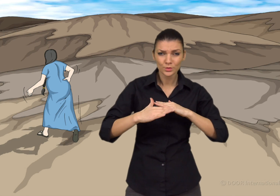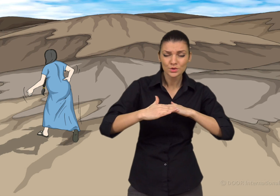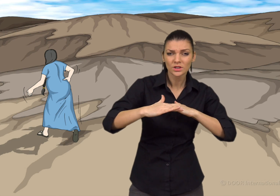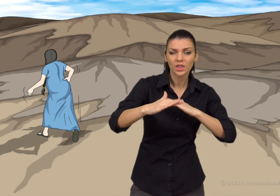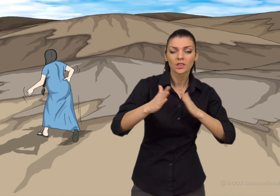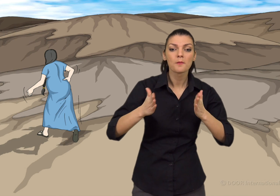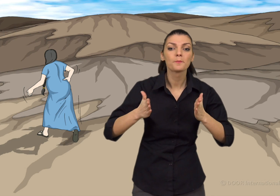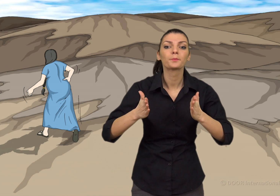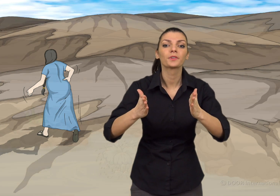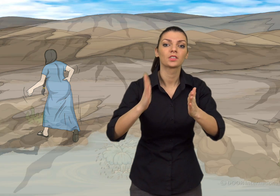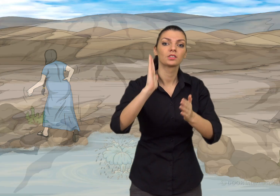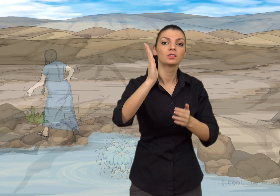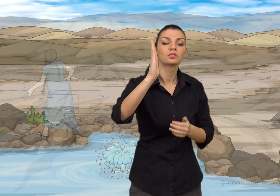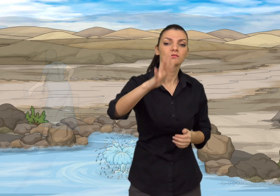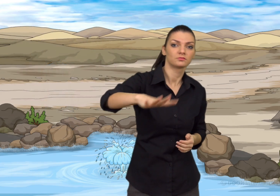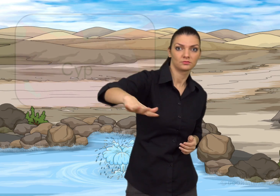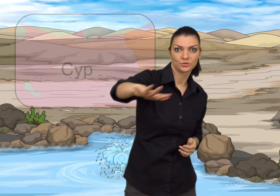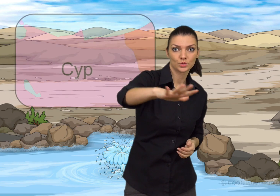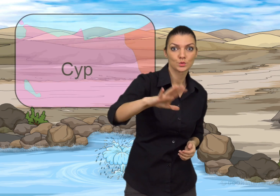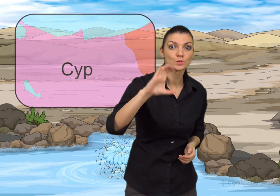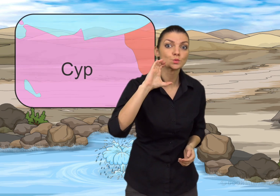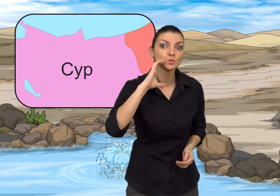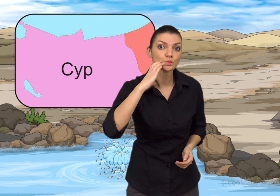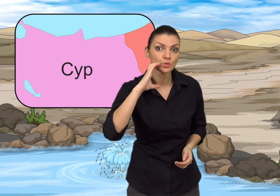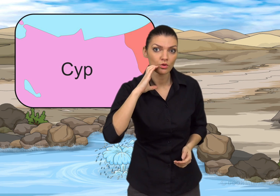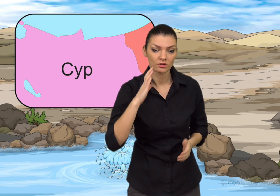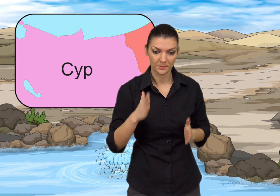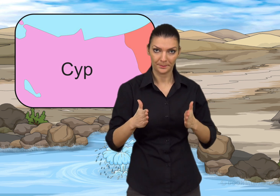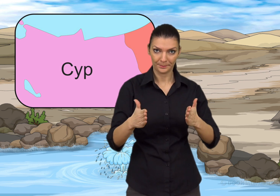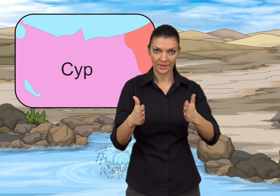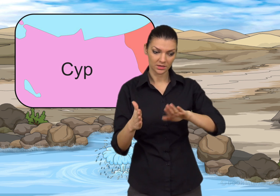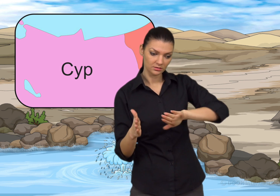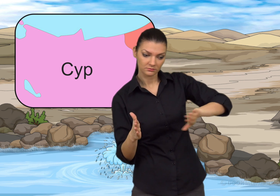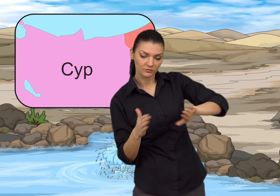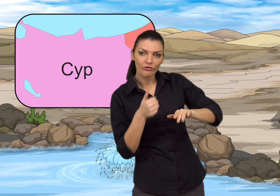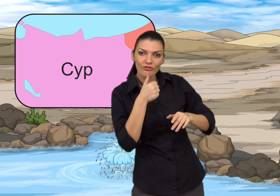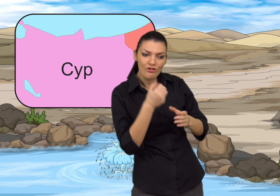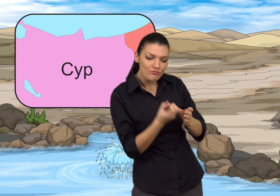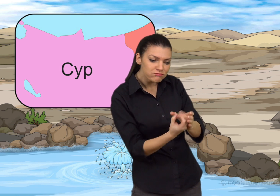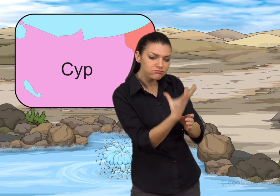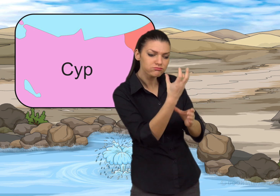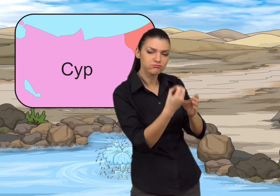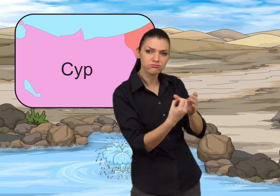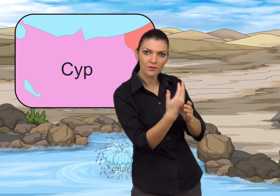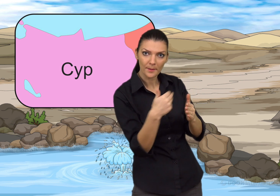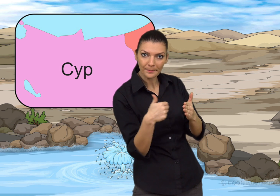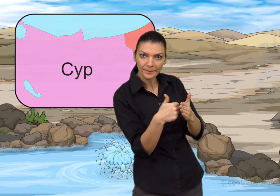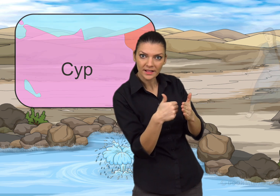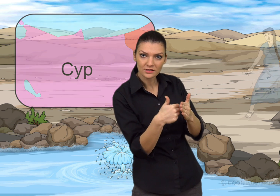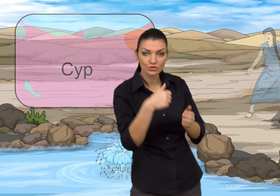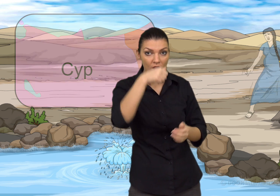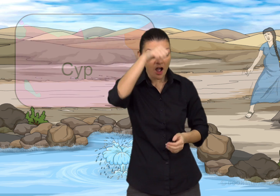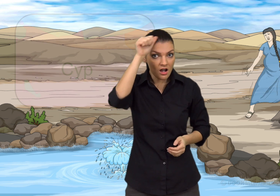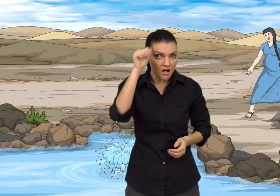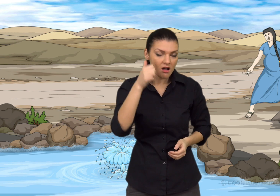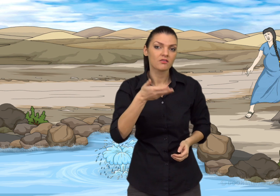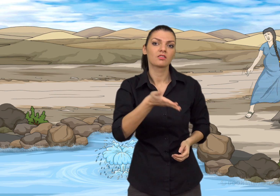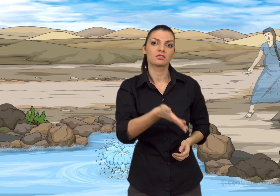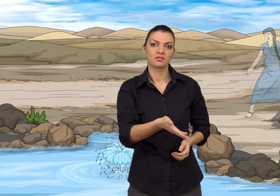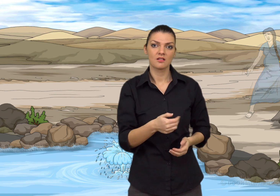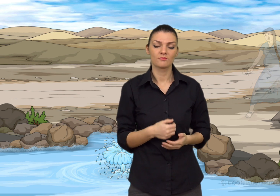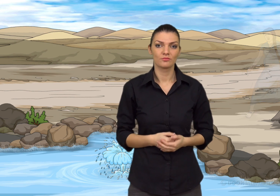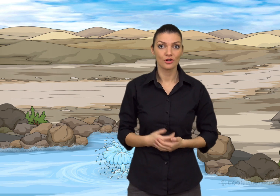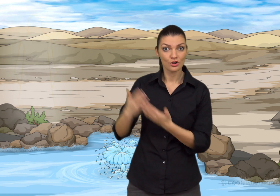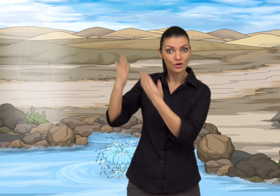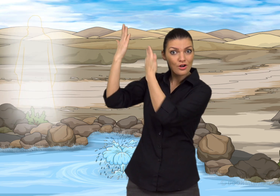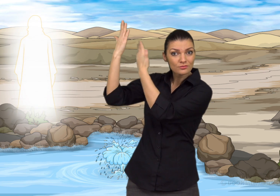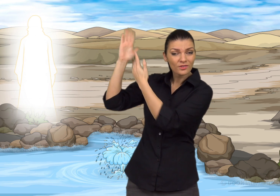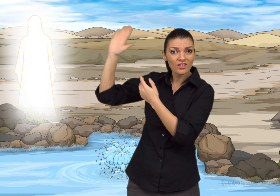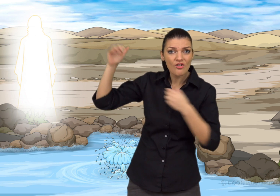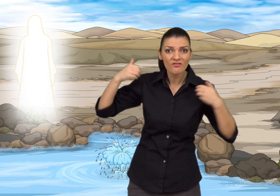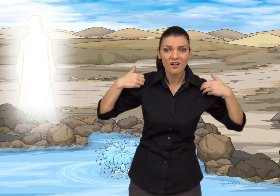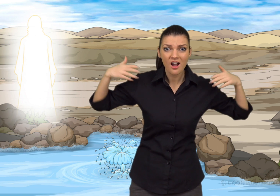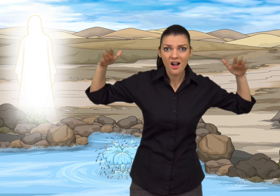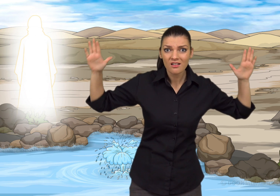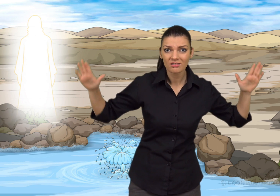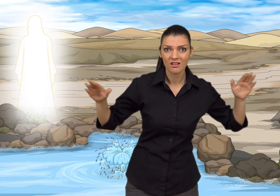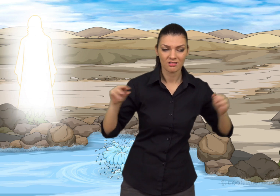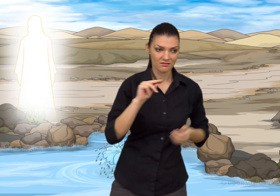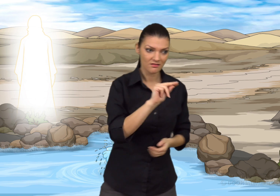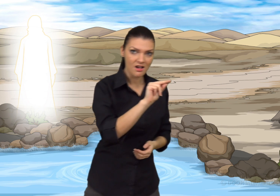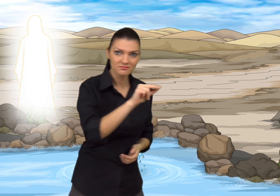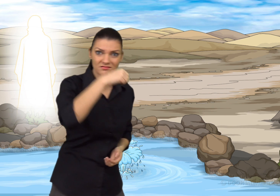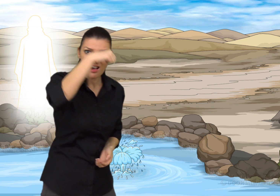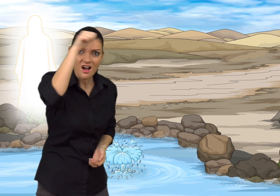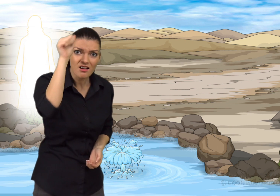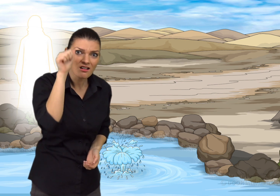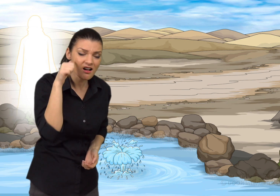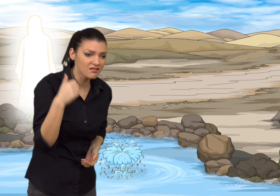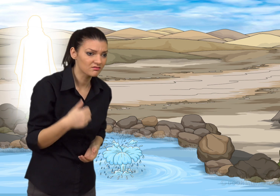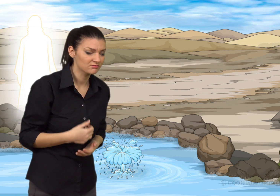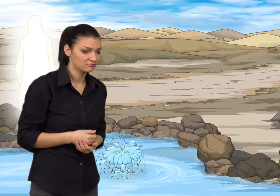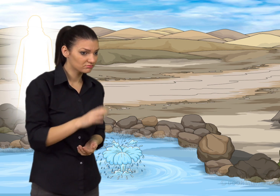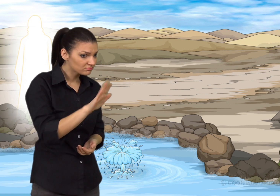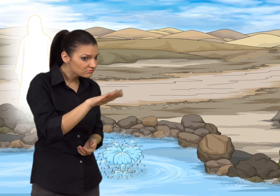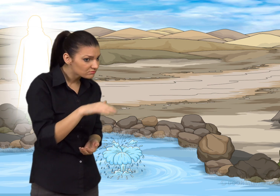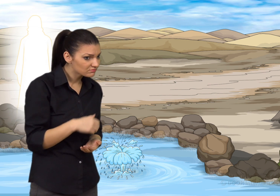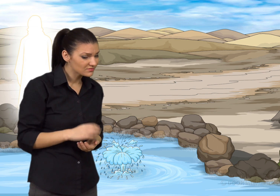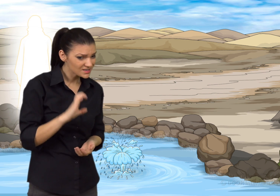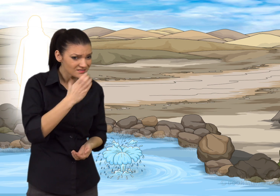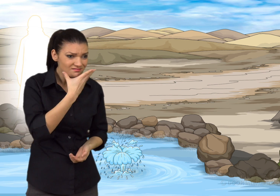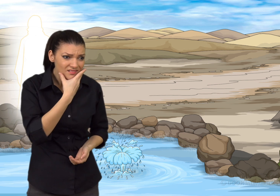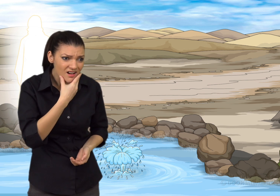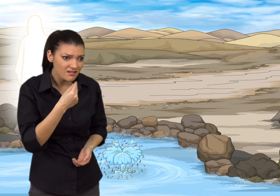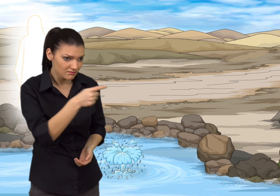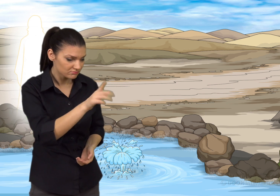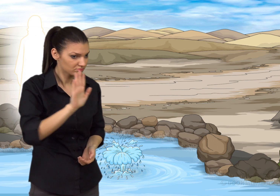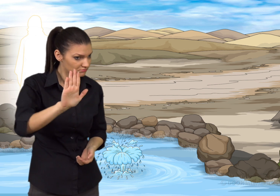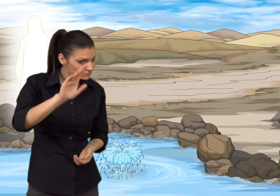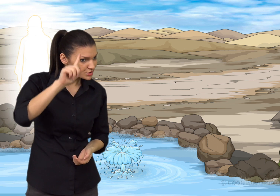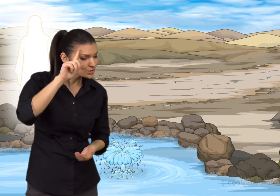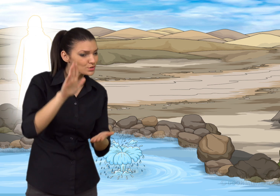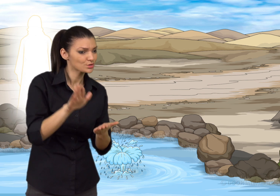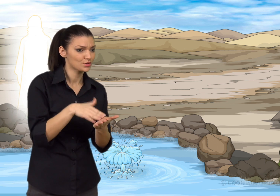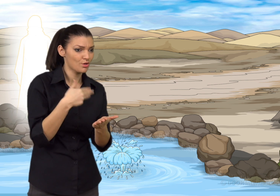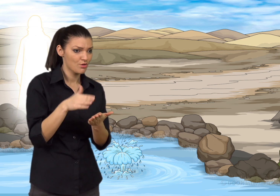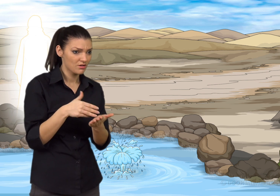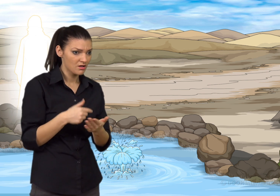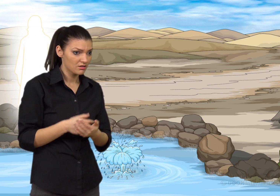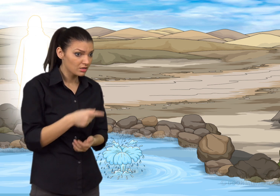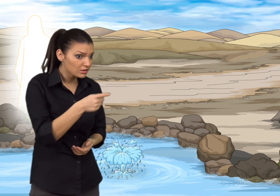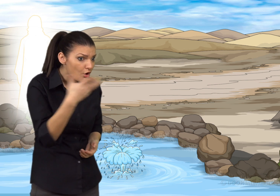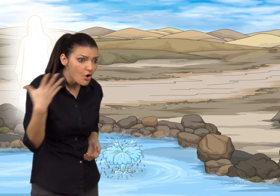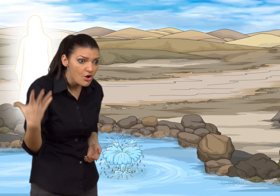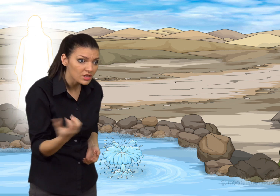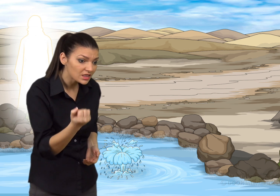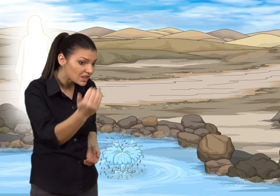Now the angel of the LORD found Hagar by a spring of water in the desert—the spring along the road to Shur.